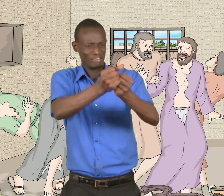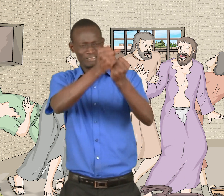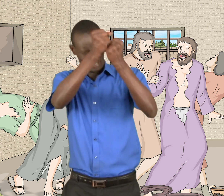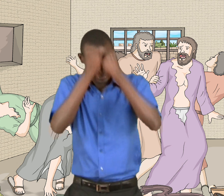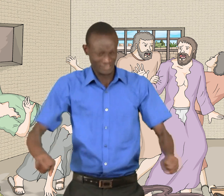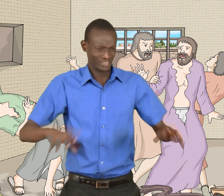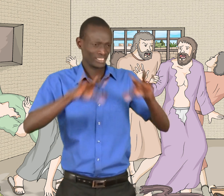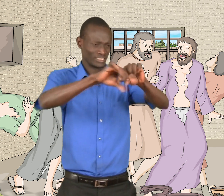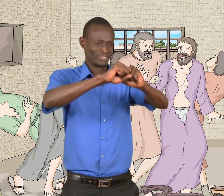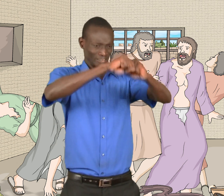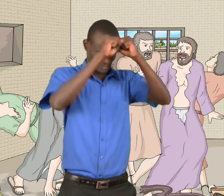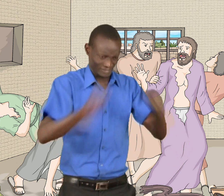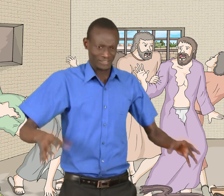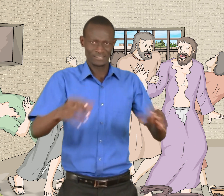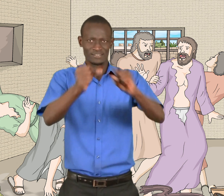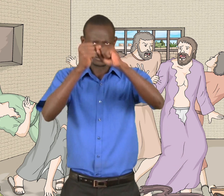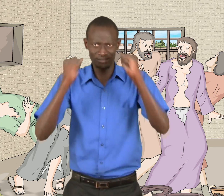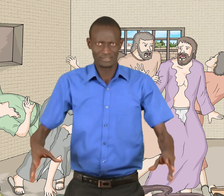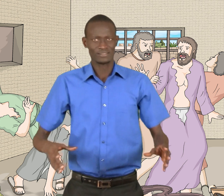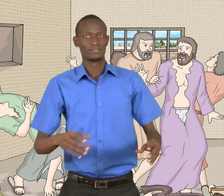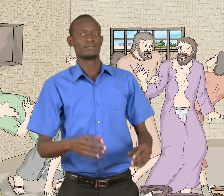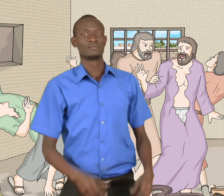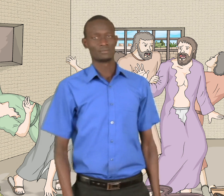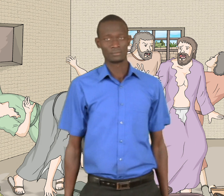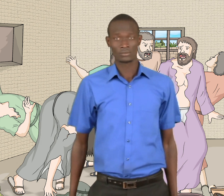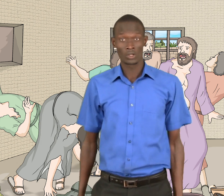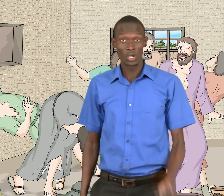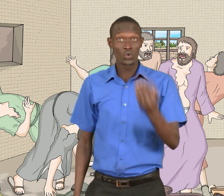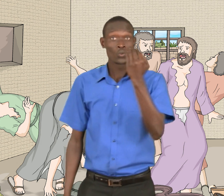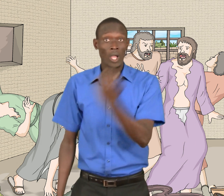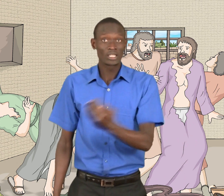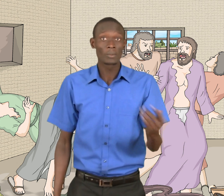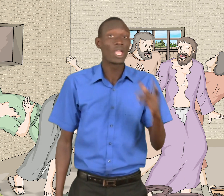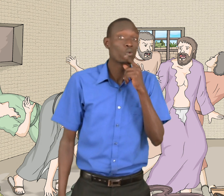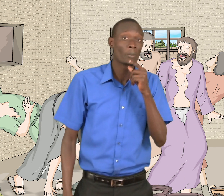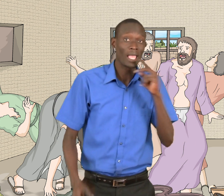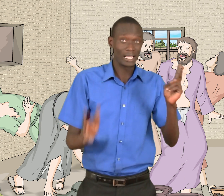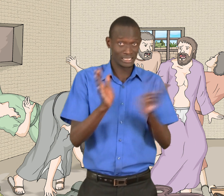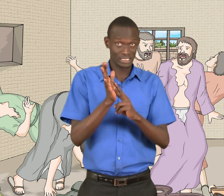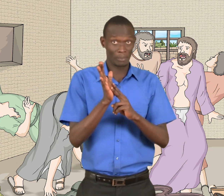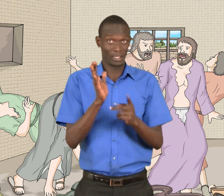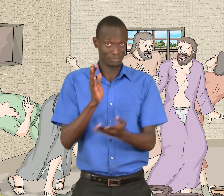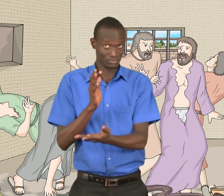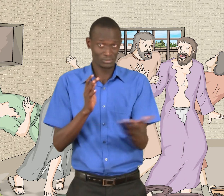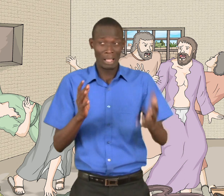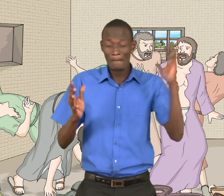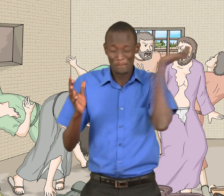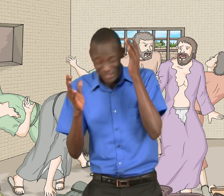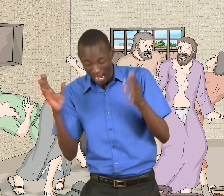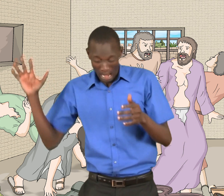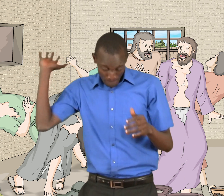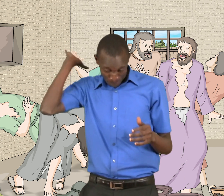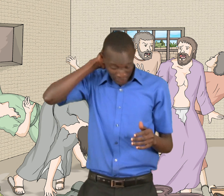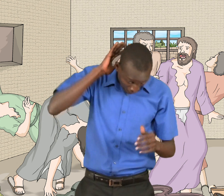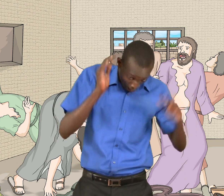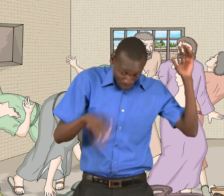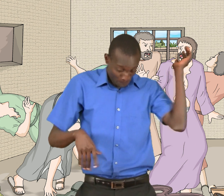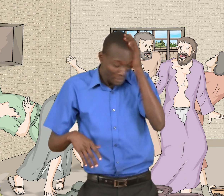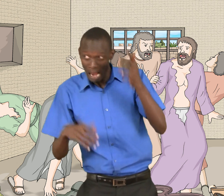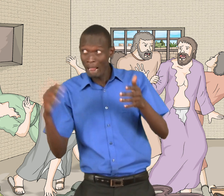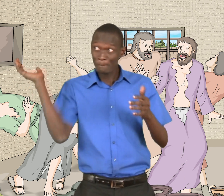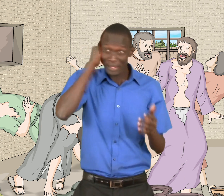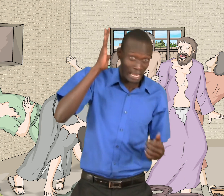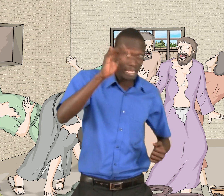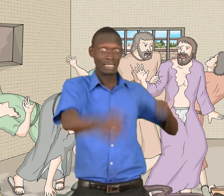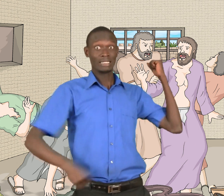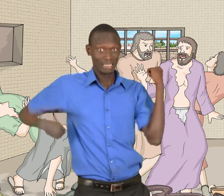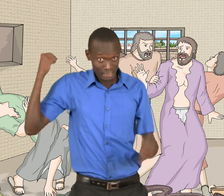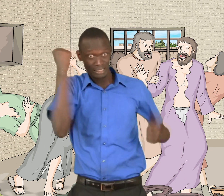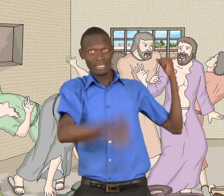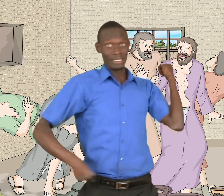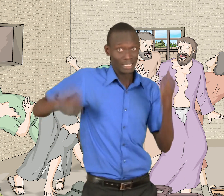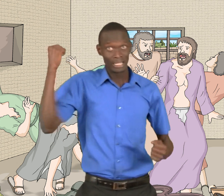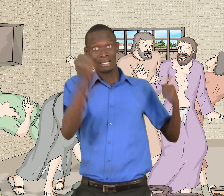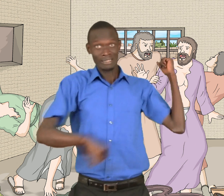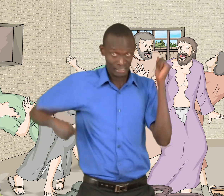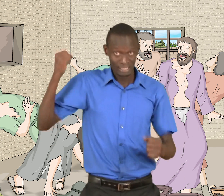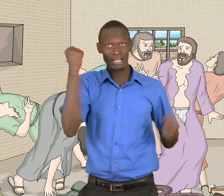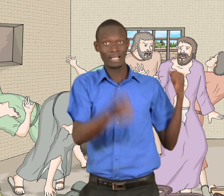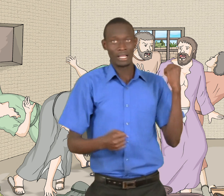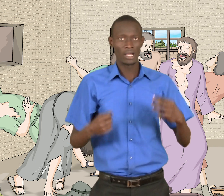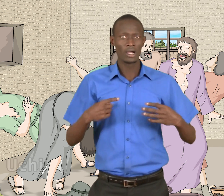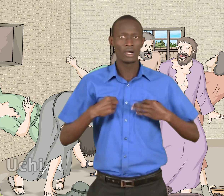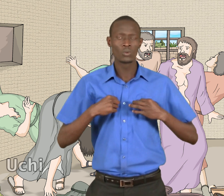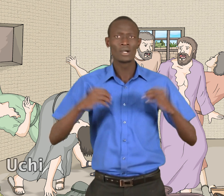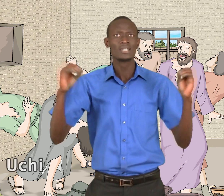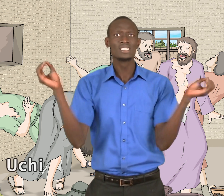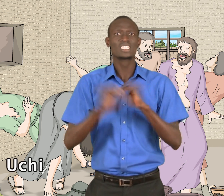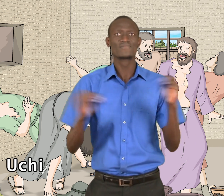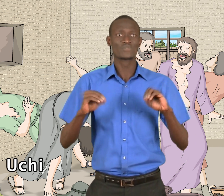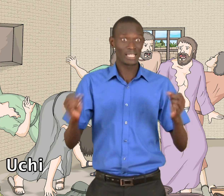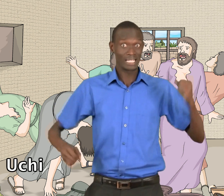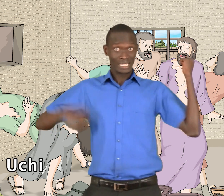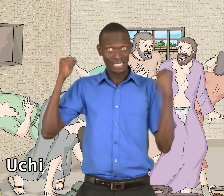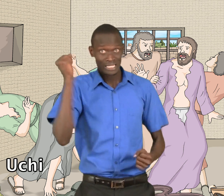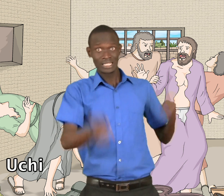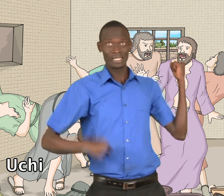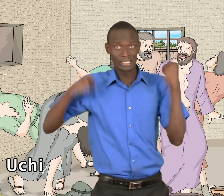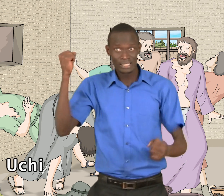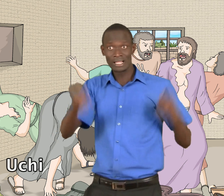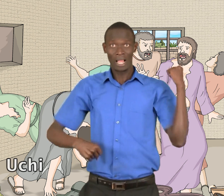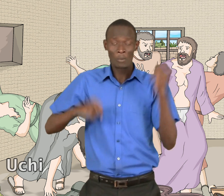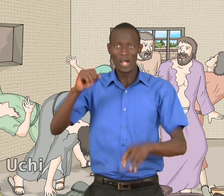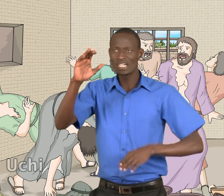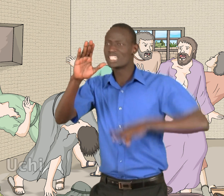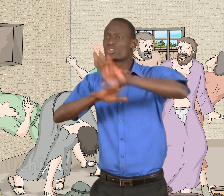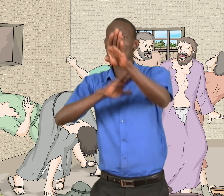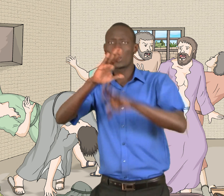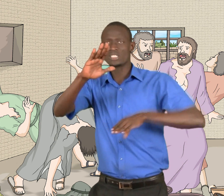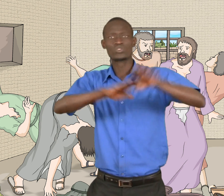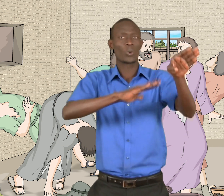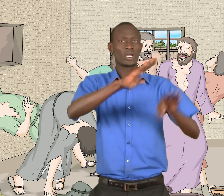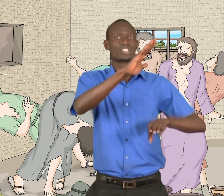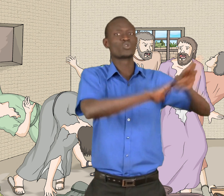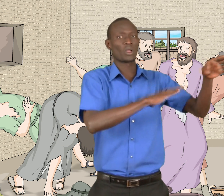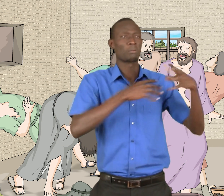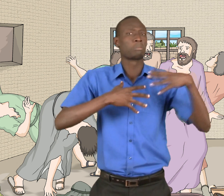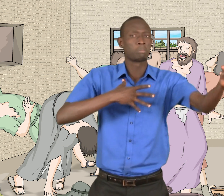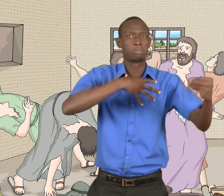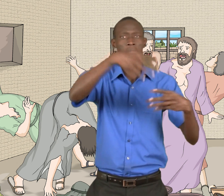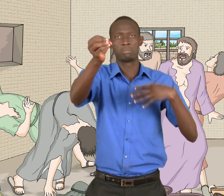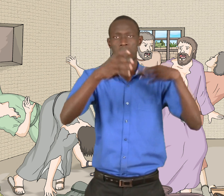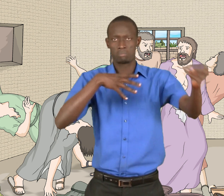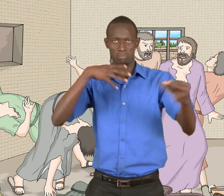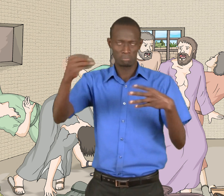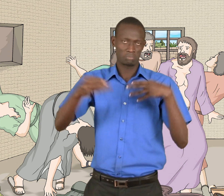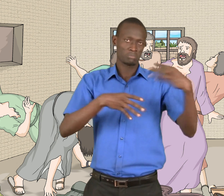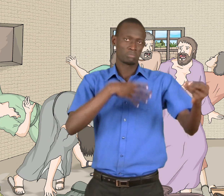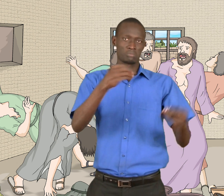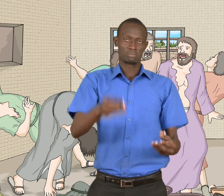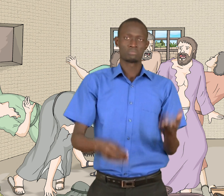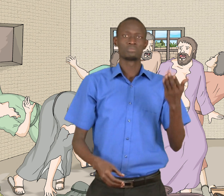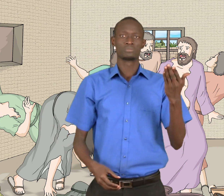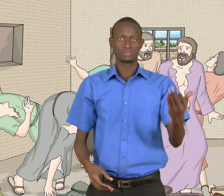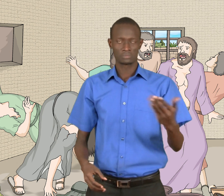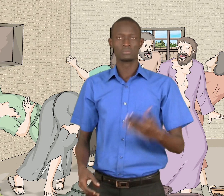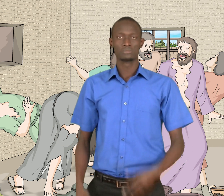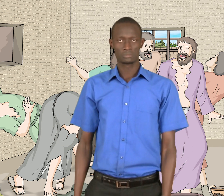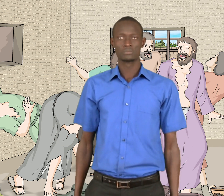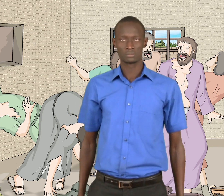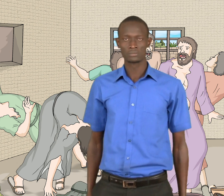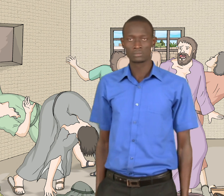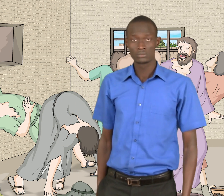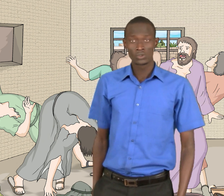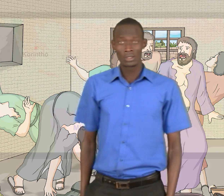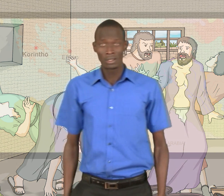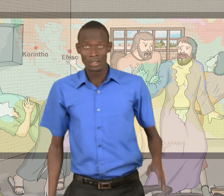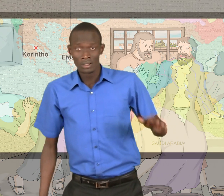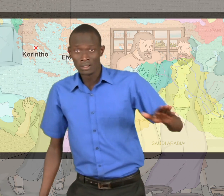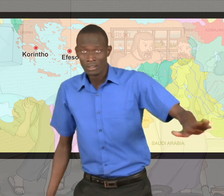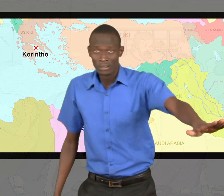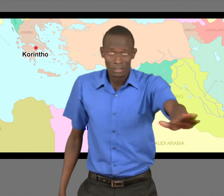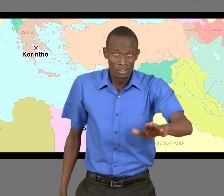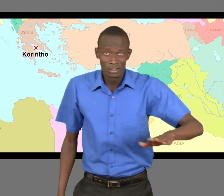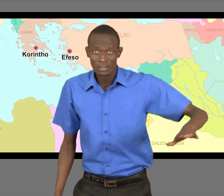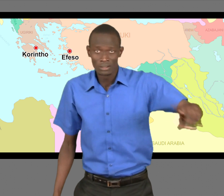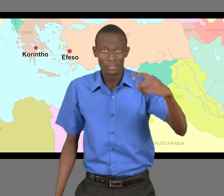The attack was so violent that they ran out of the house naked and wounded.